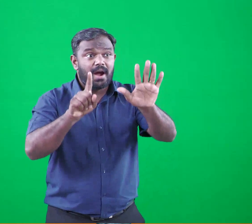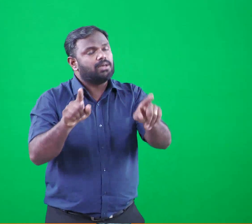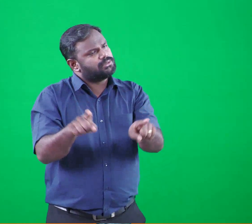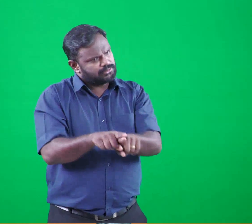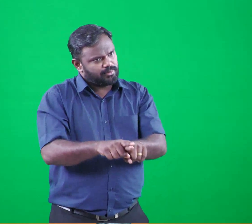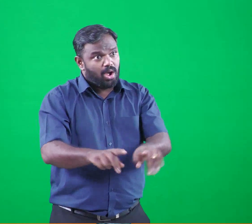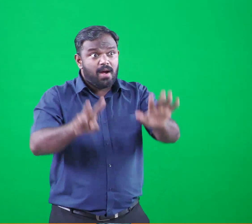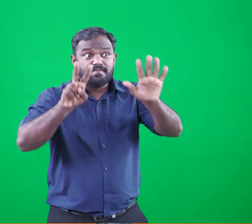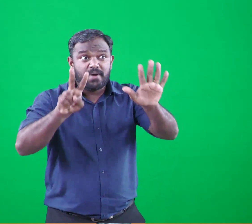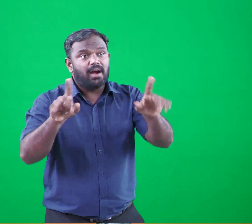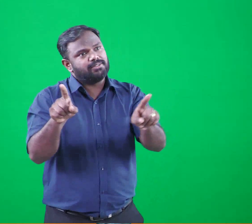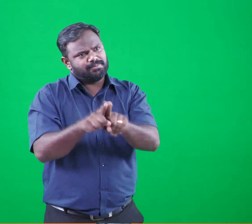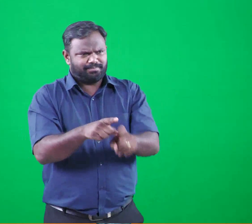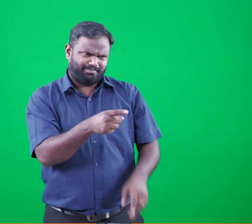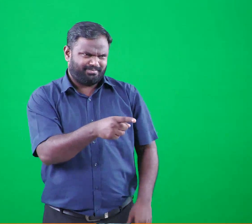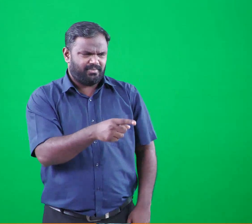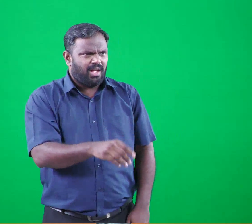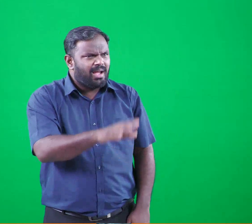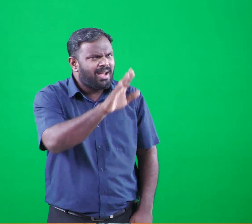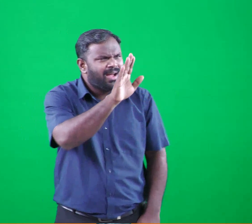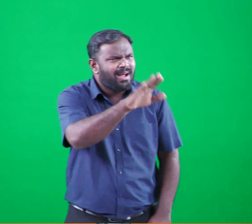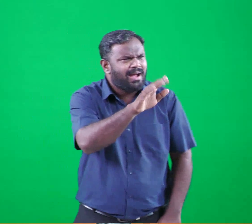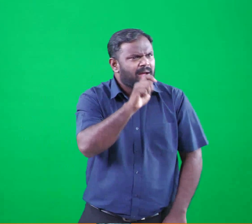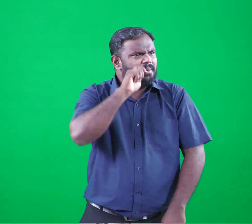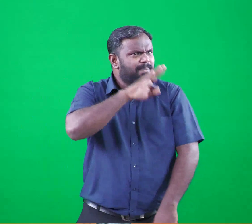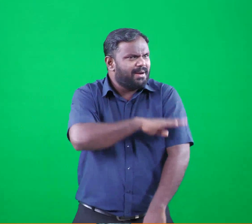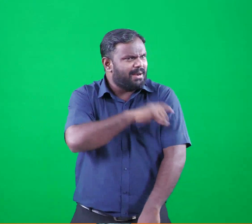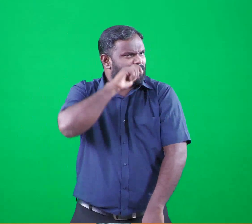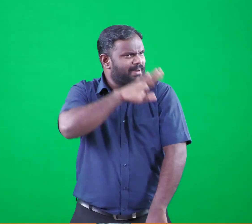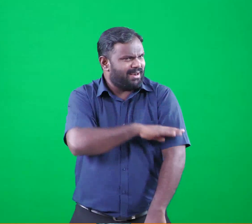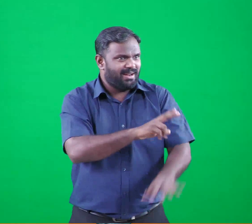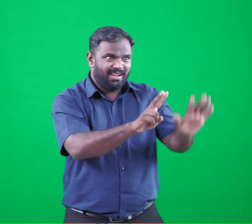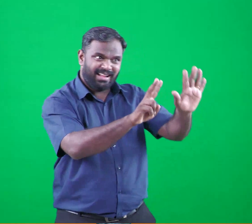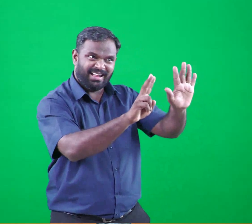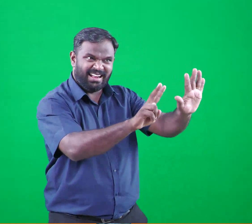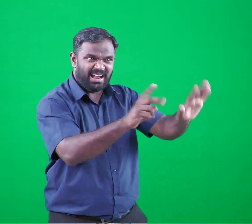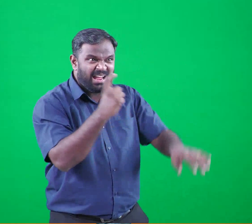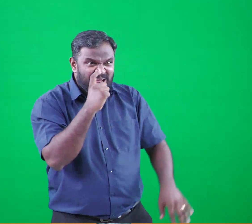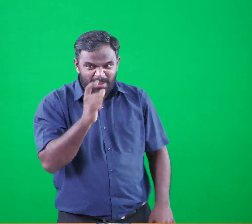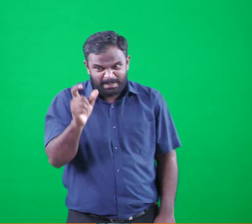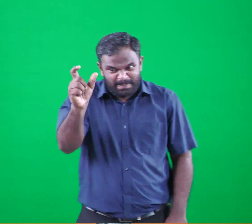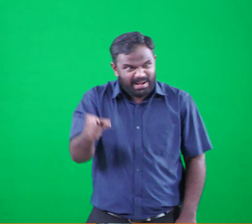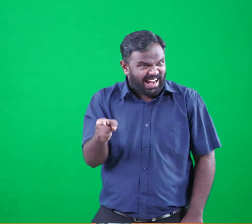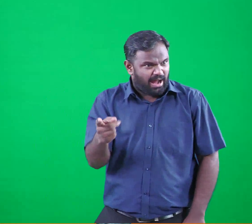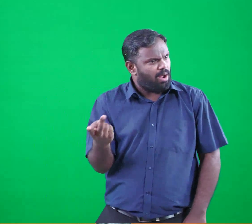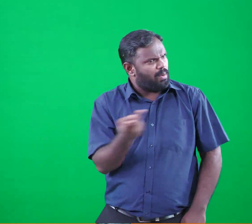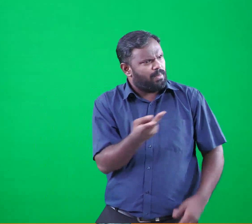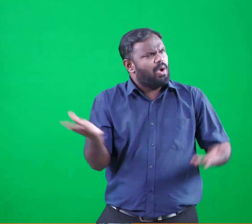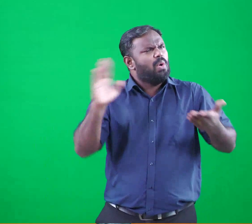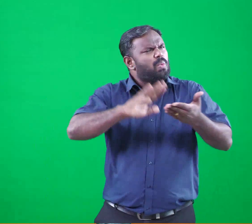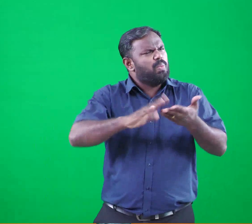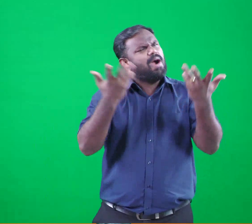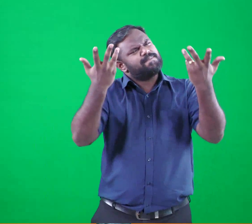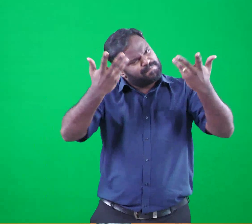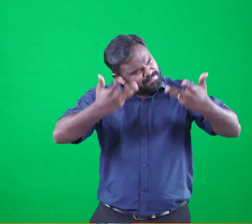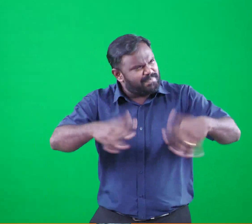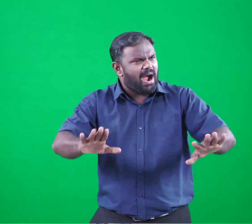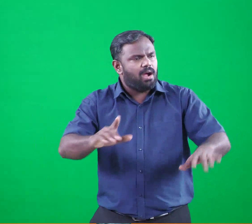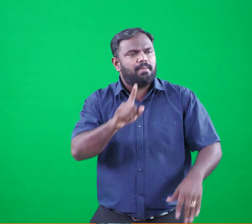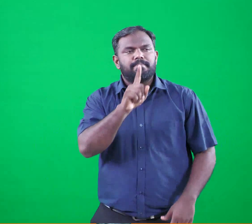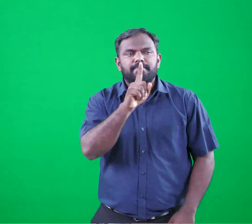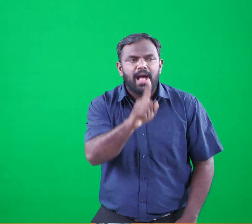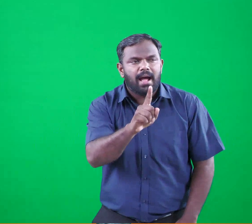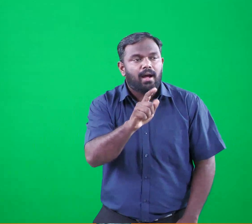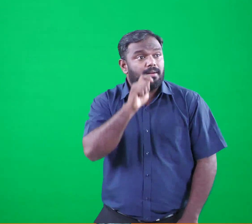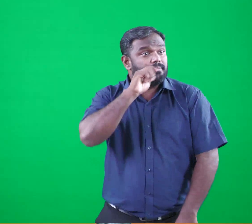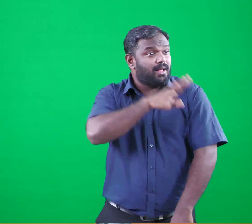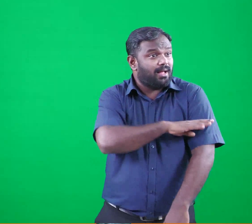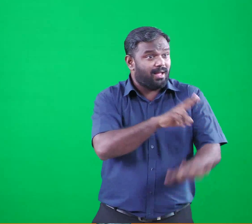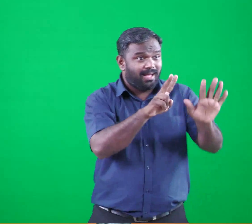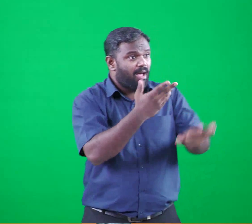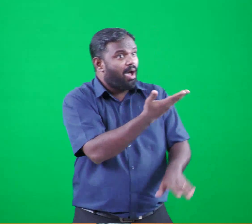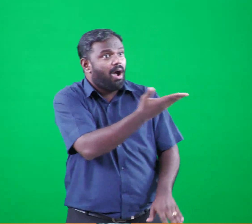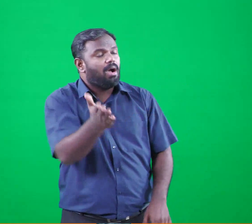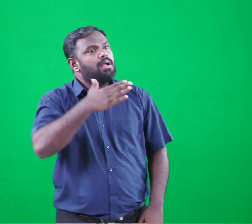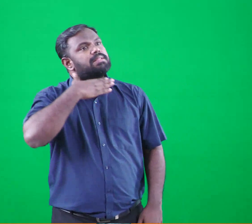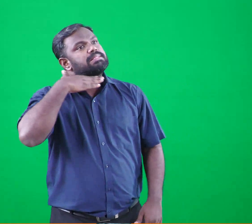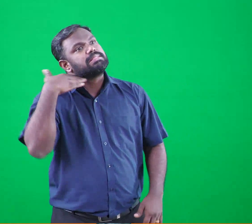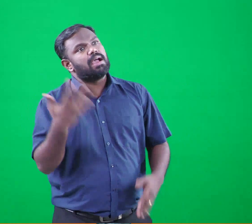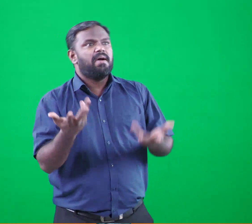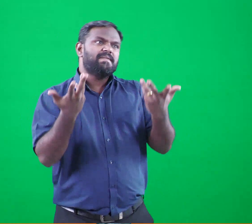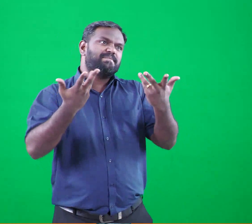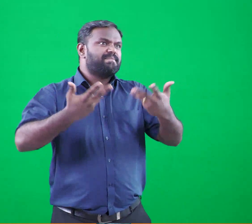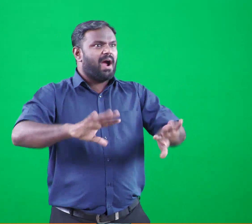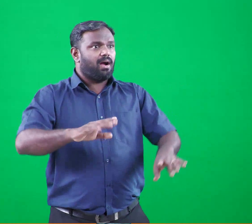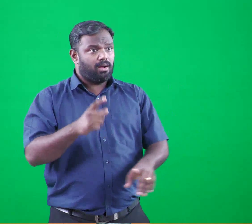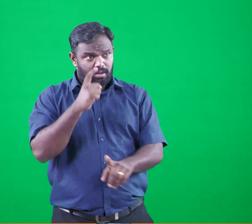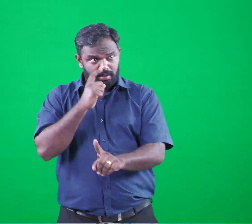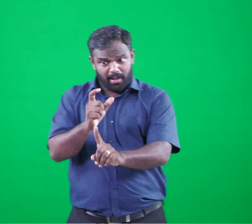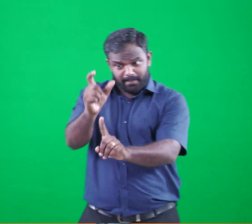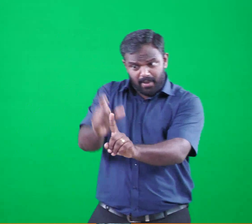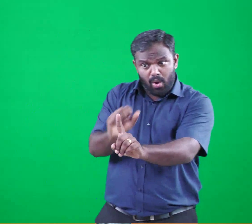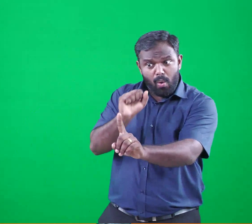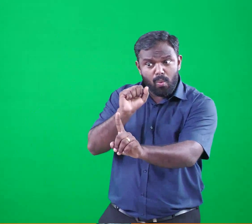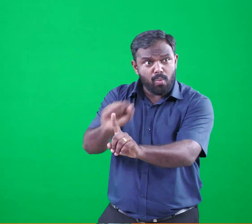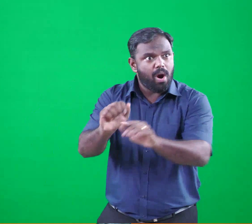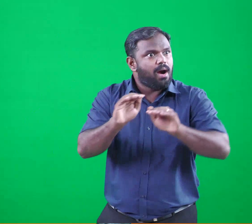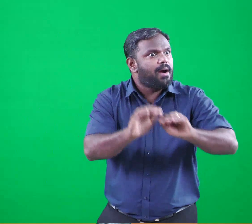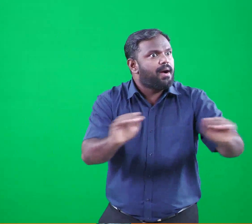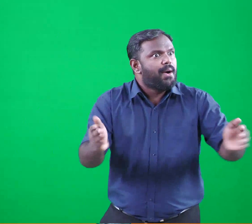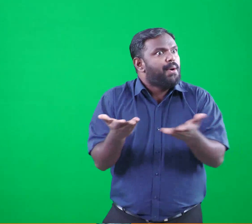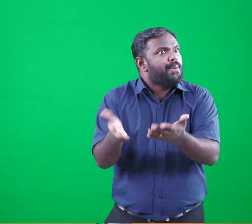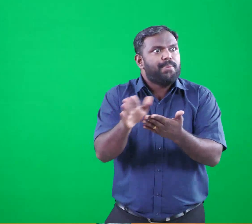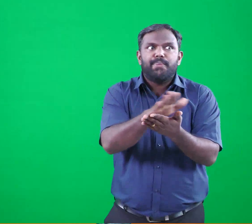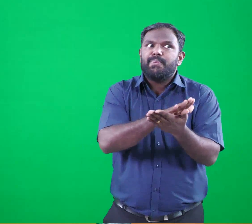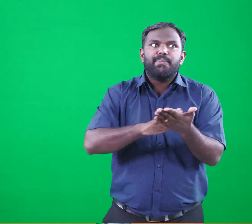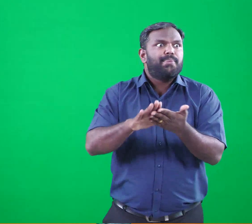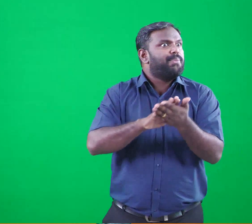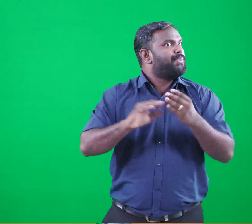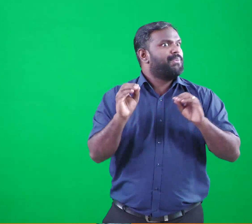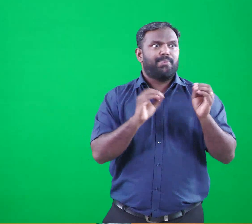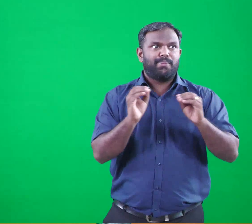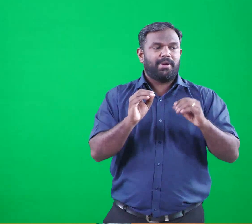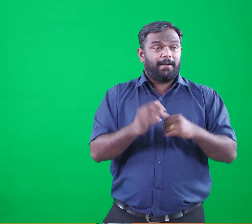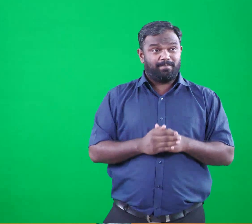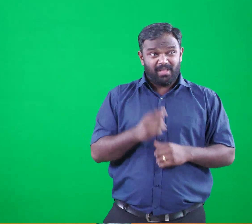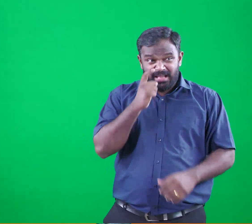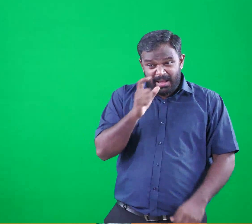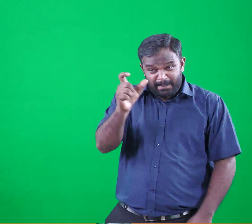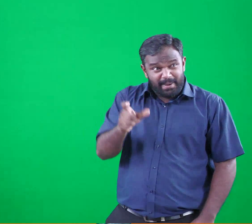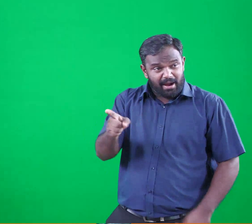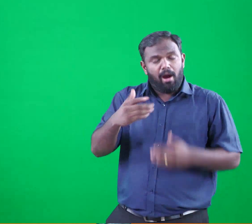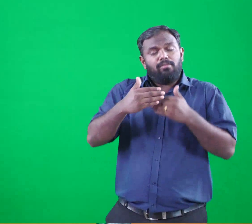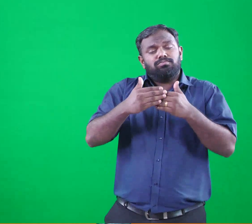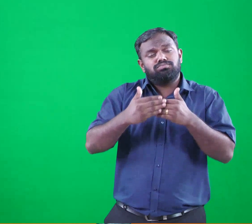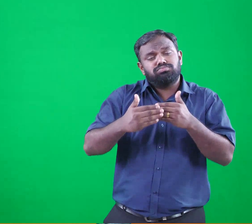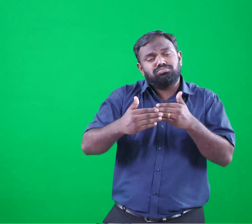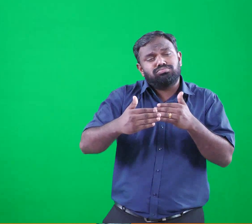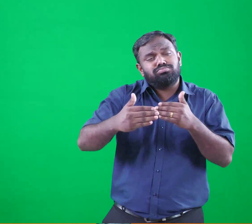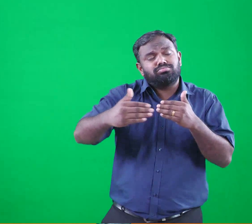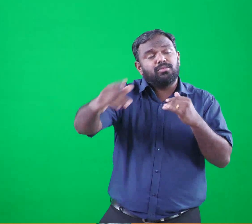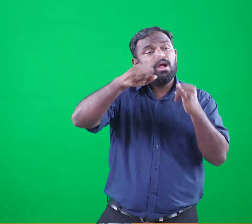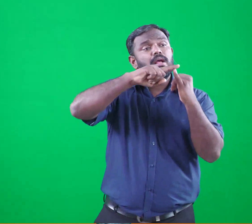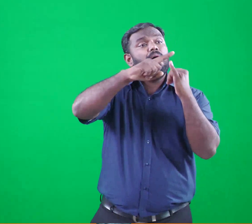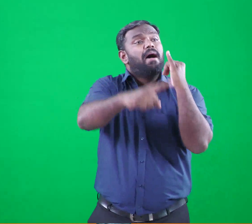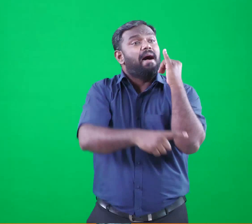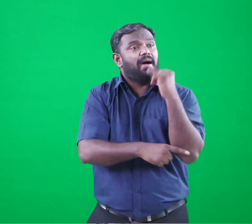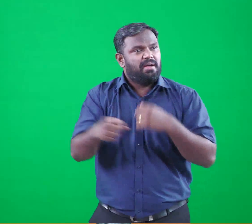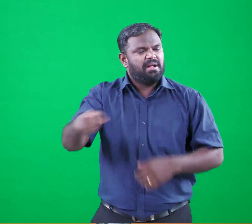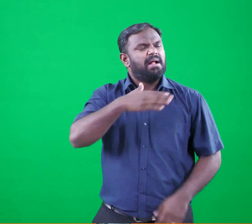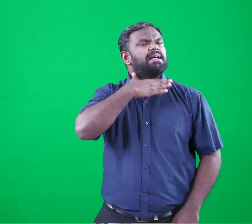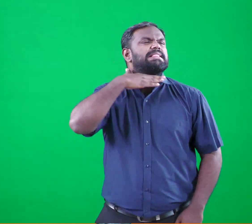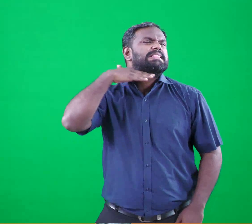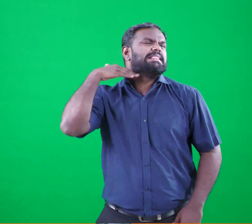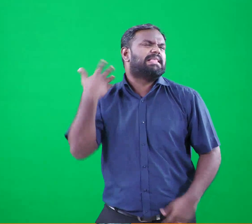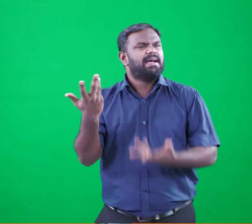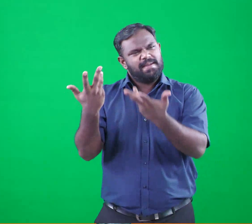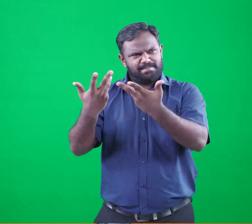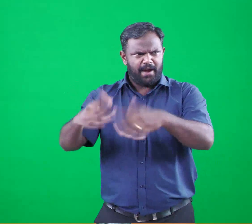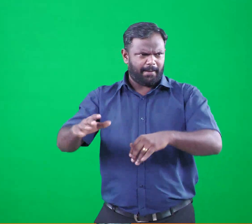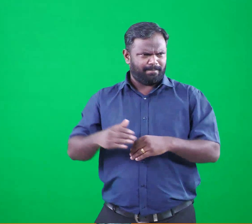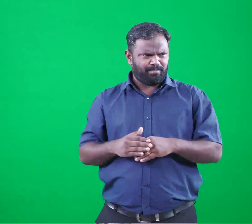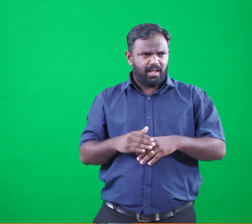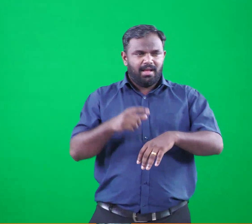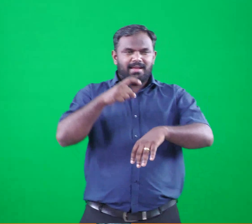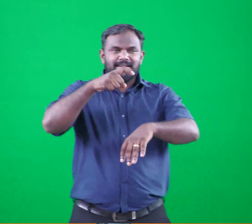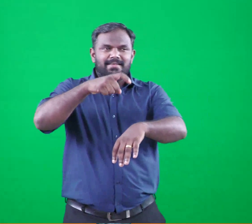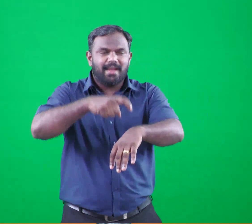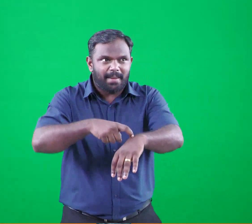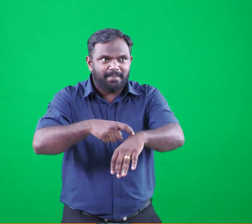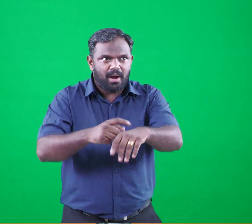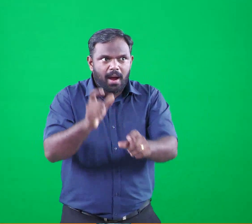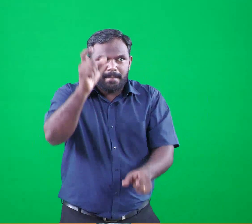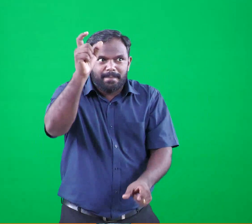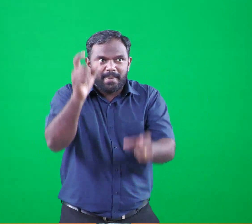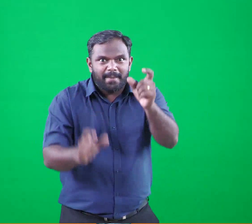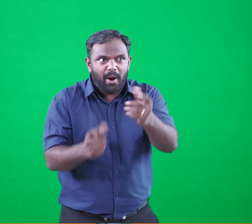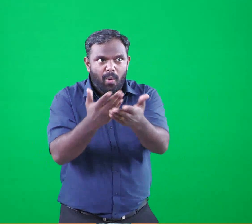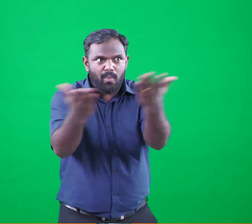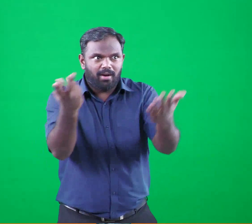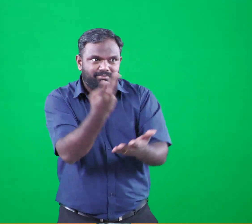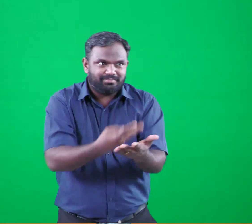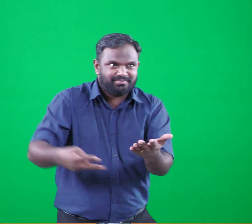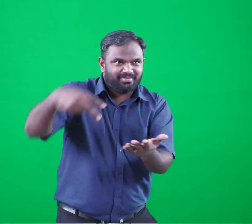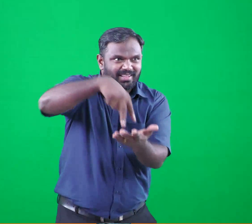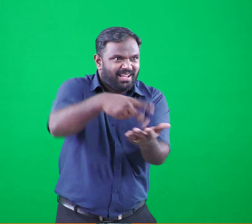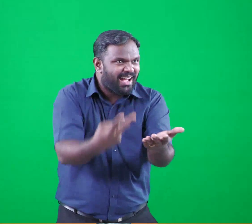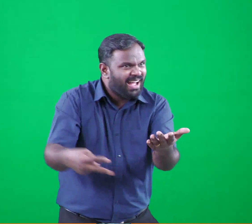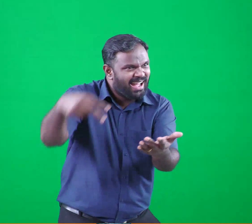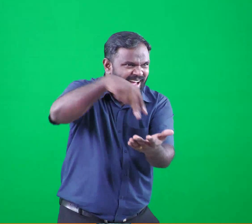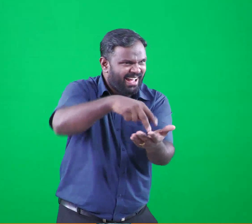In this way, none of the seven left any children. And last of all, the woman died.